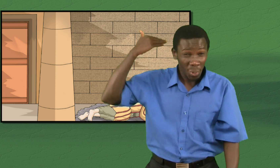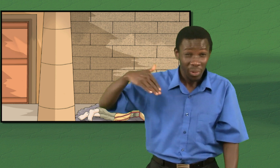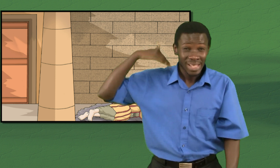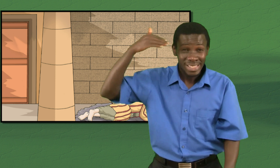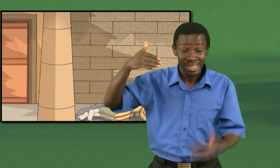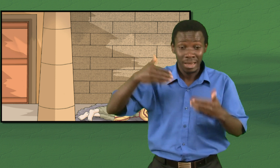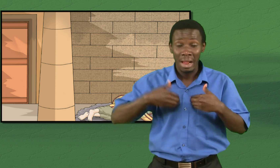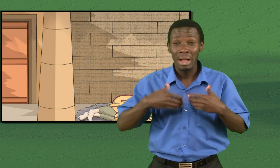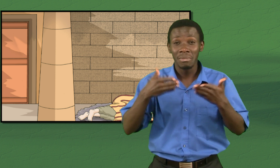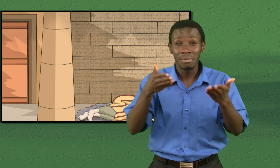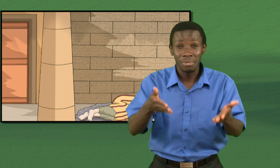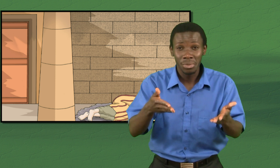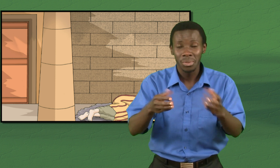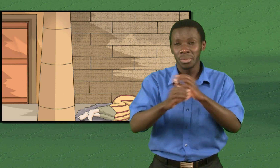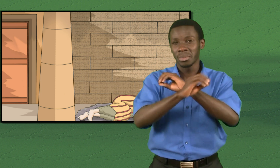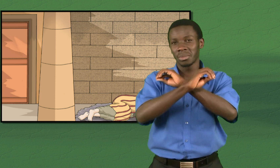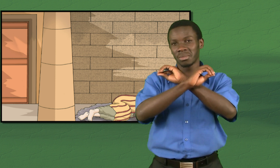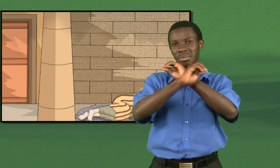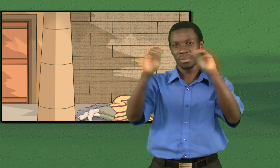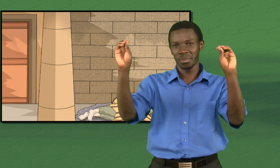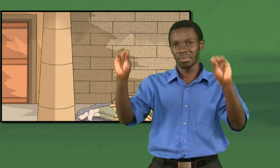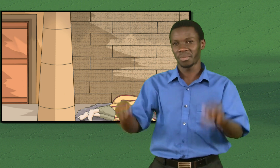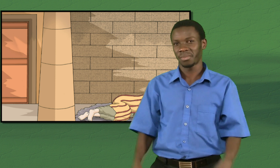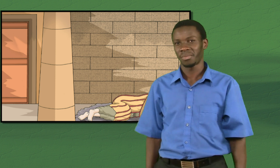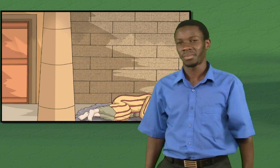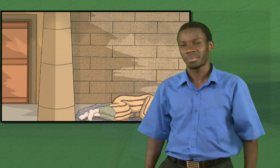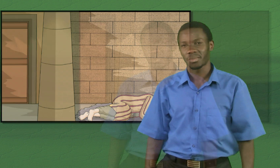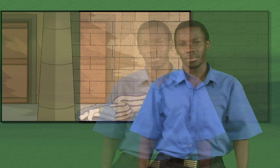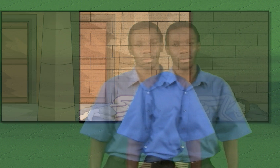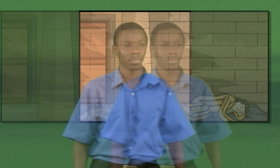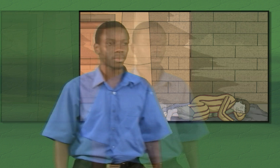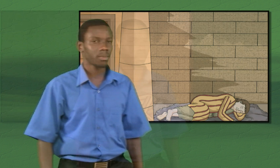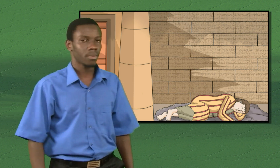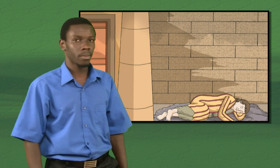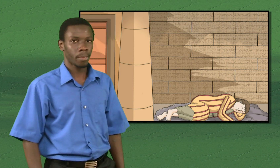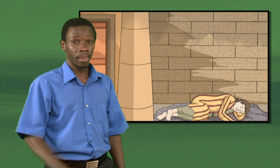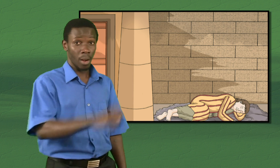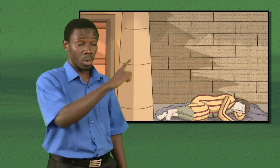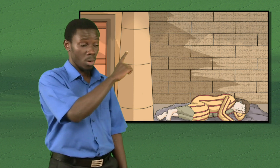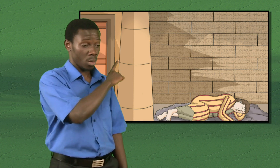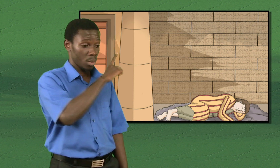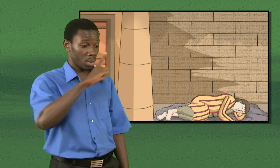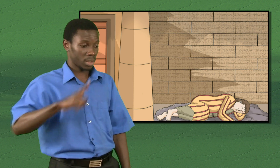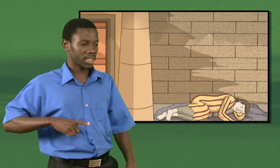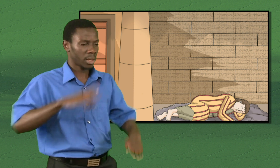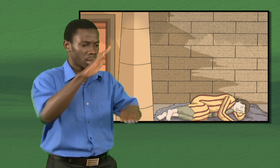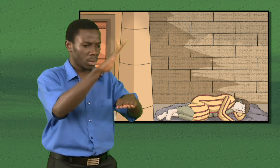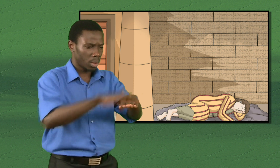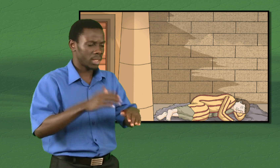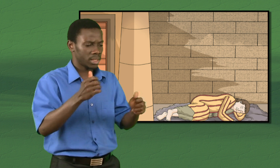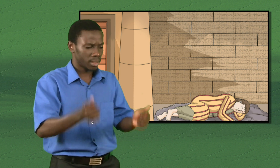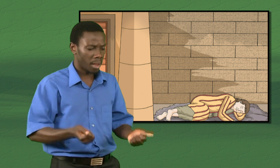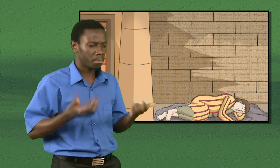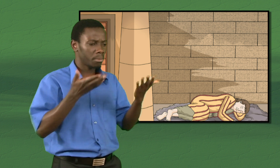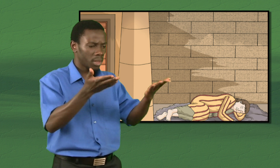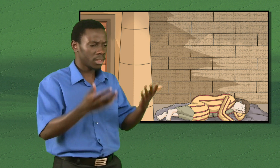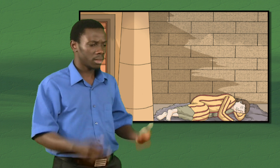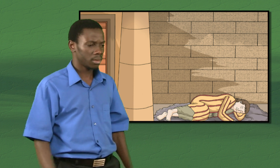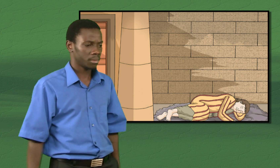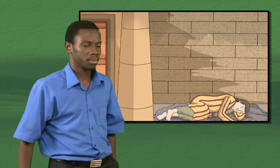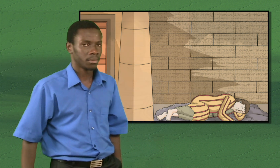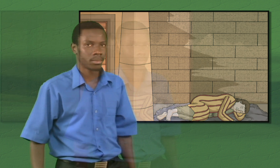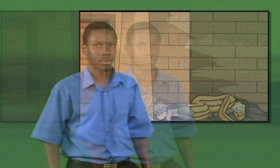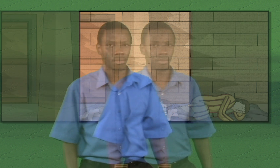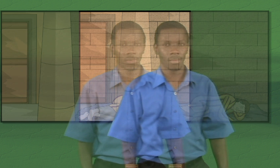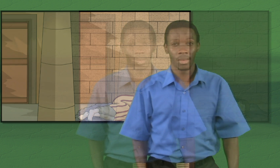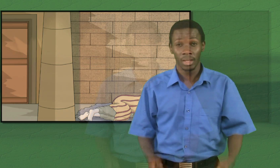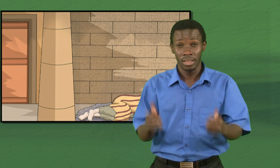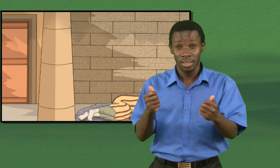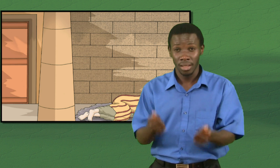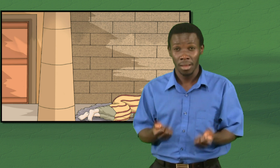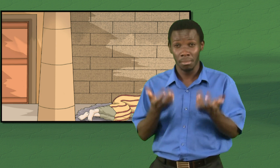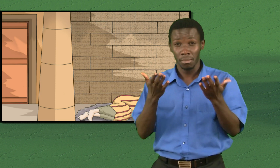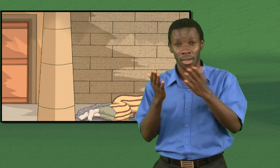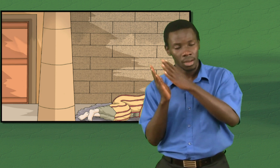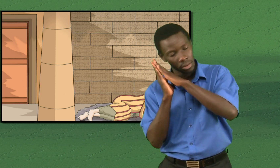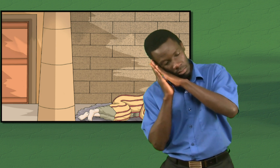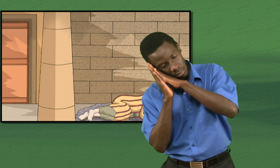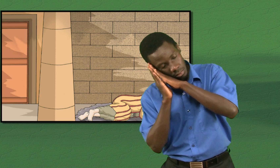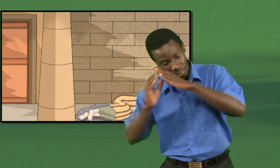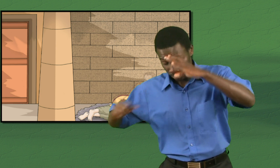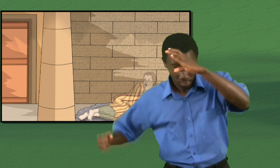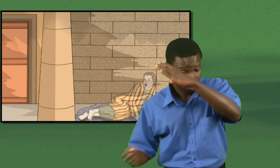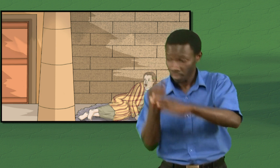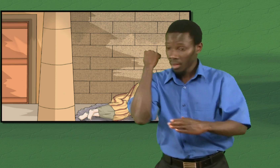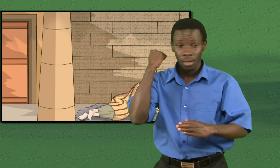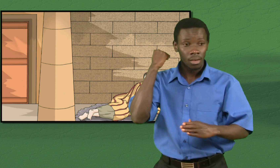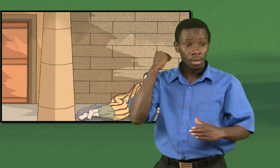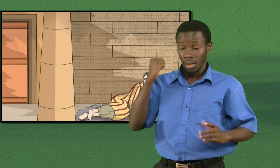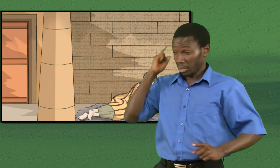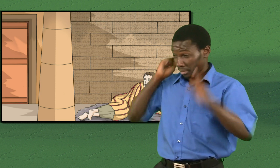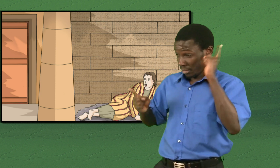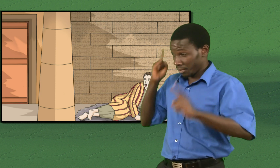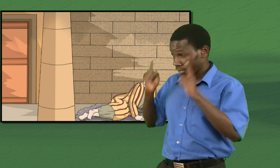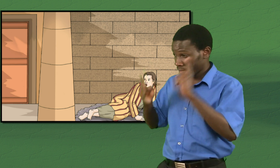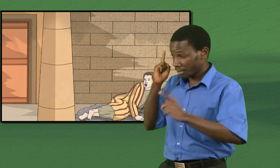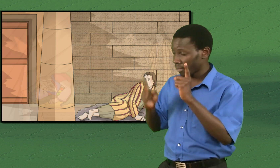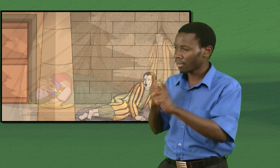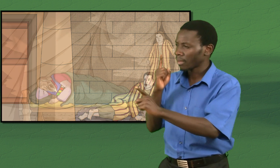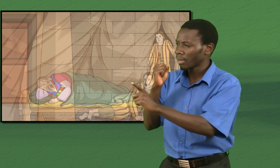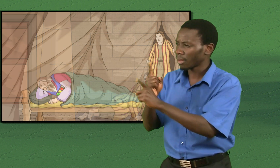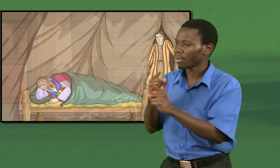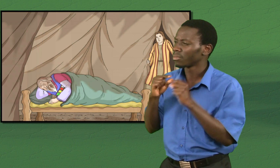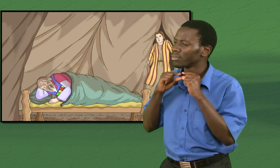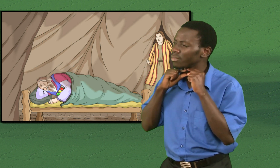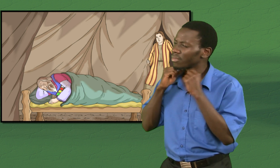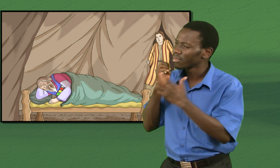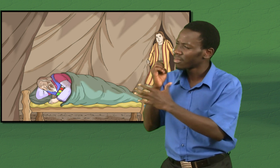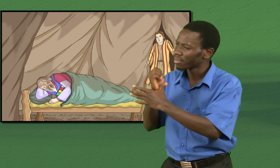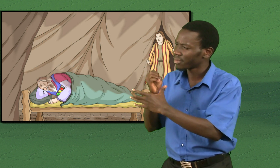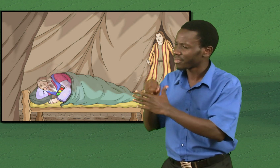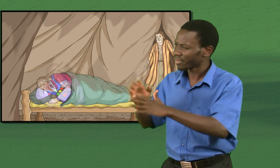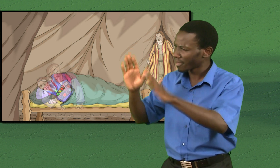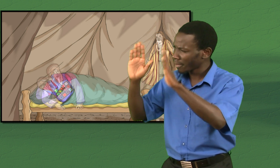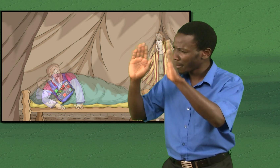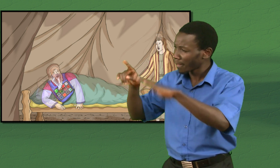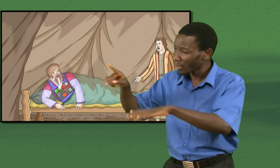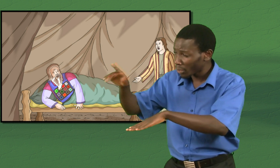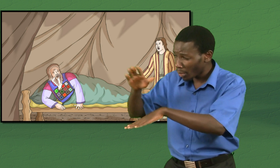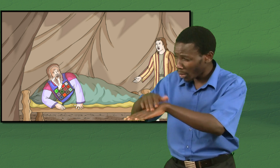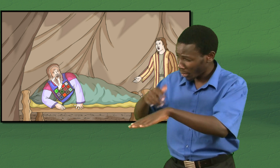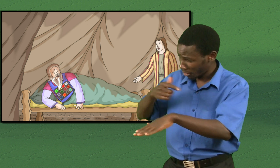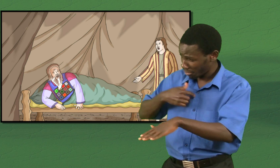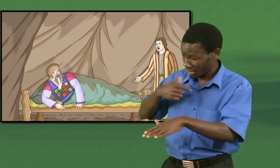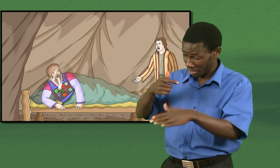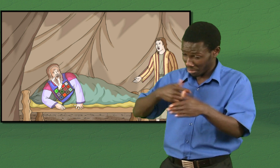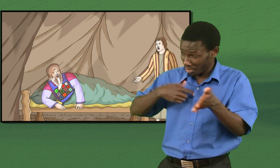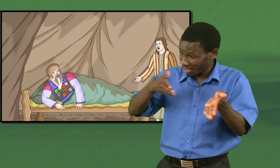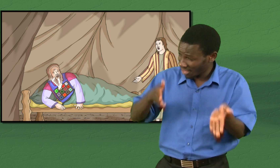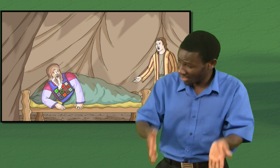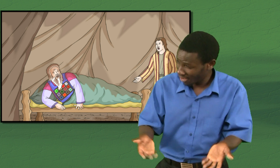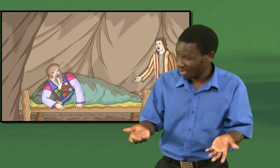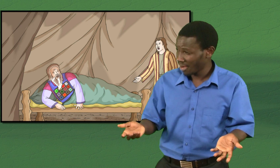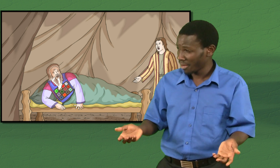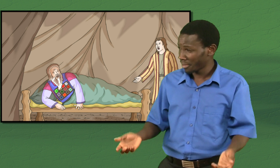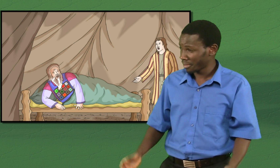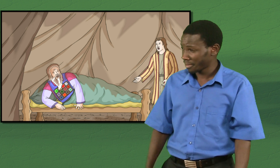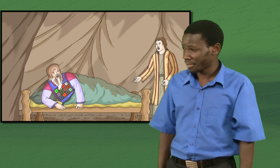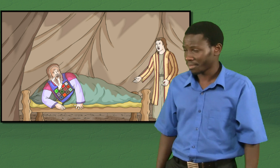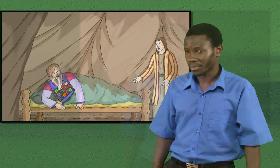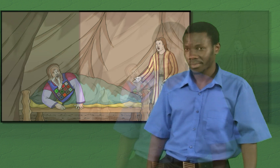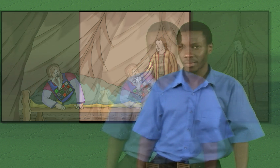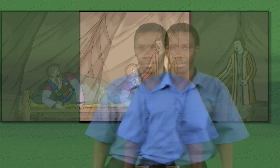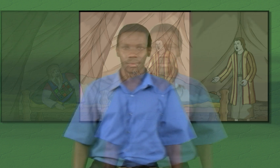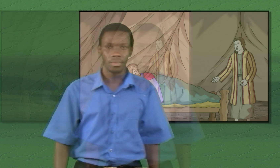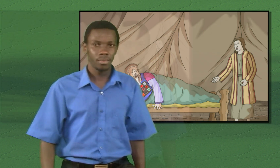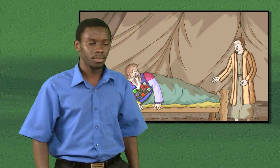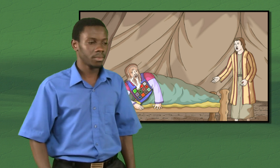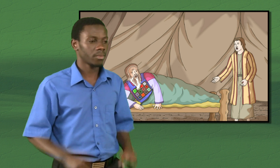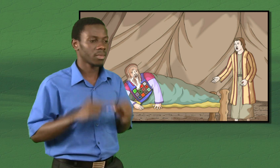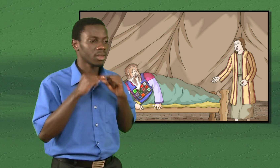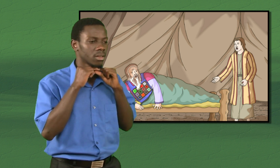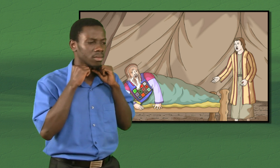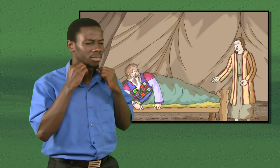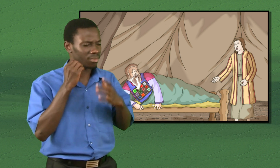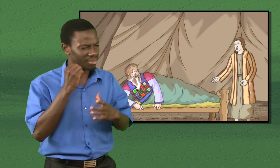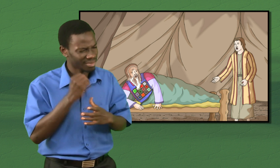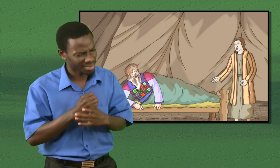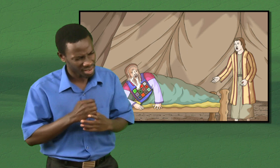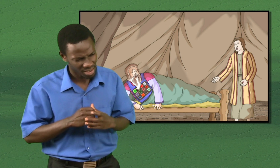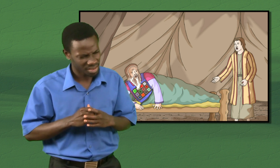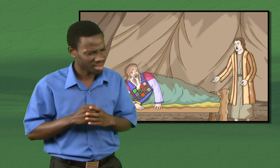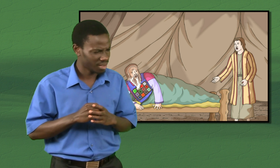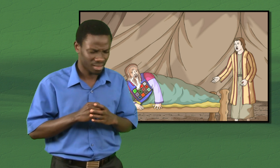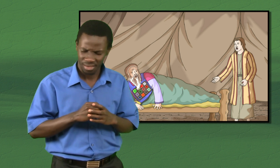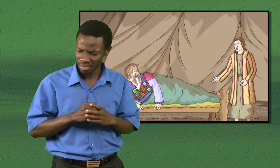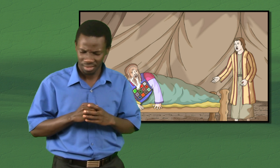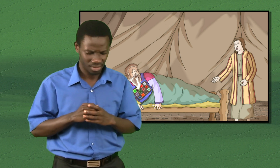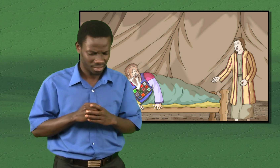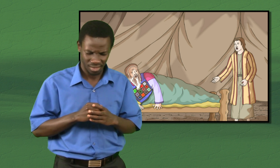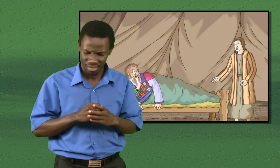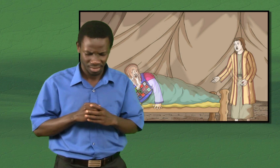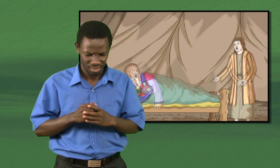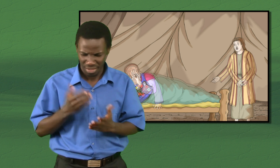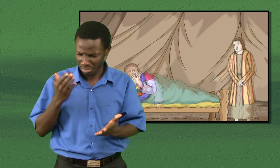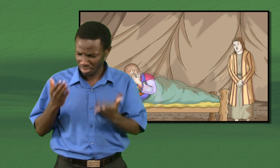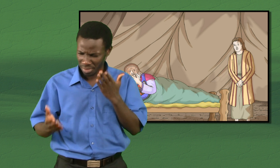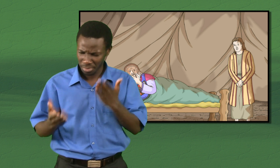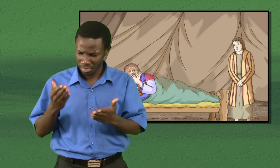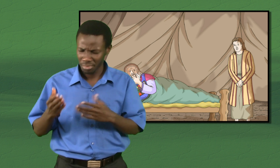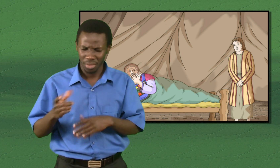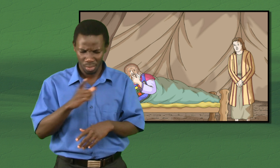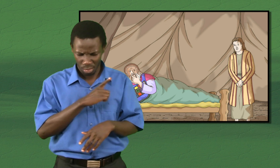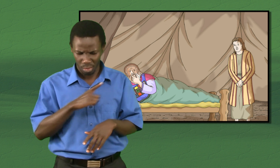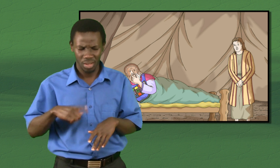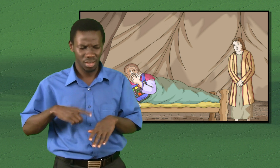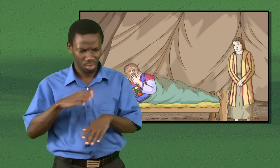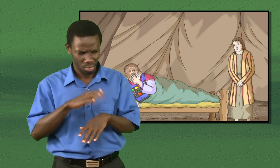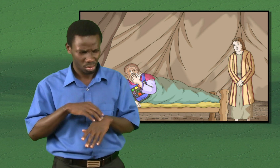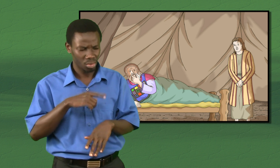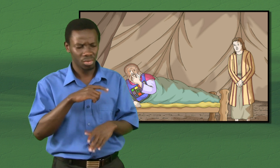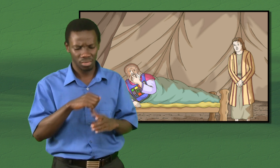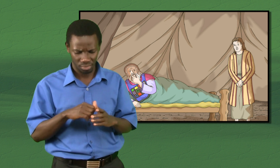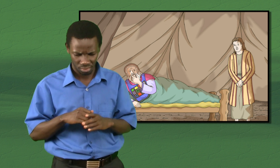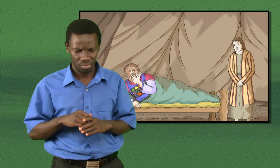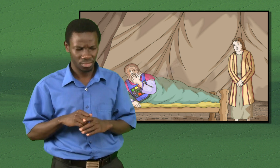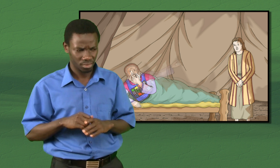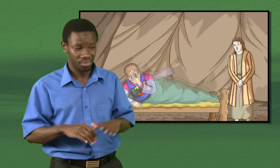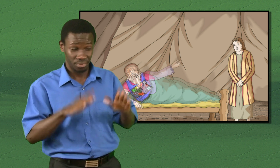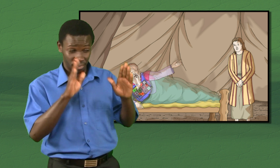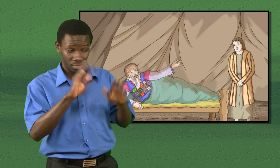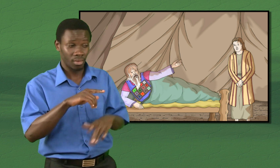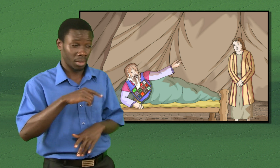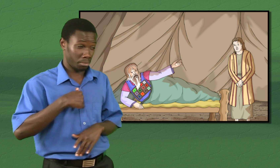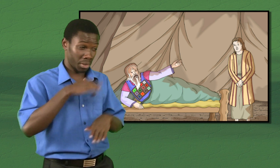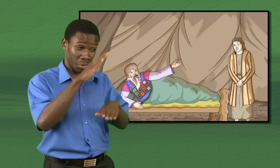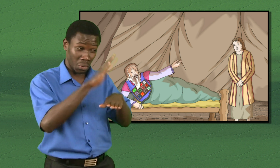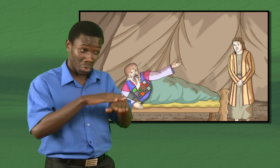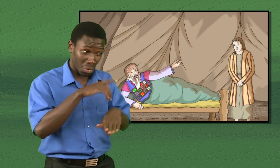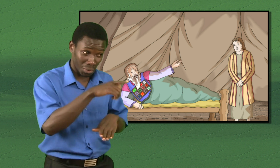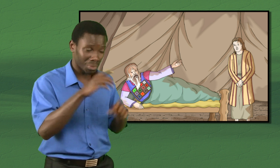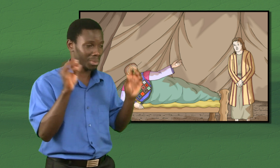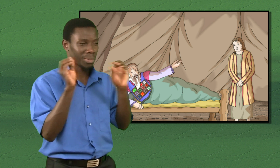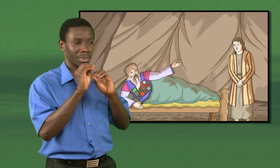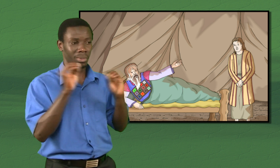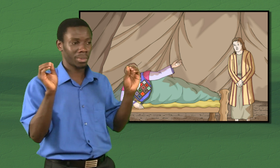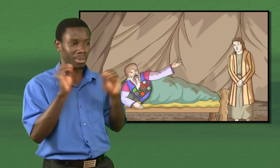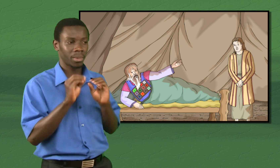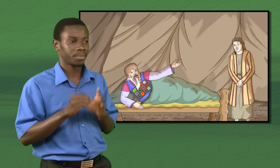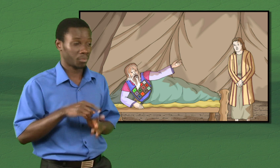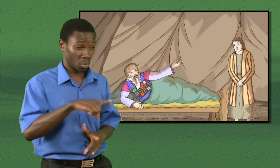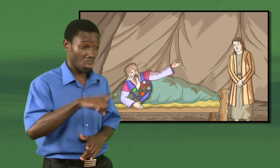Once again, for the third time, the LORD called to Samuel. He got up, went to Eli, and said, “Here I am, for you have called me.”